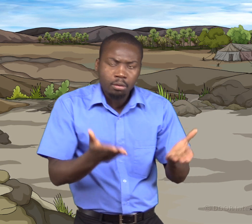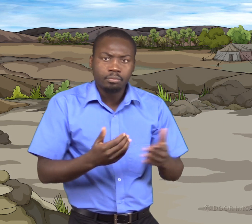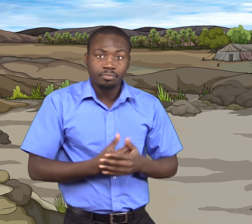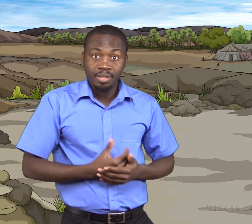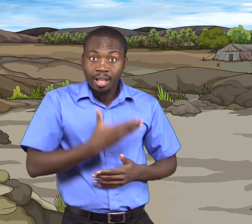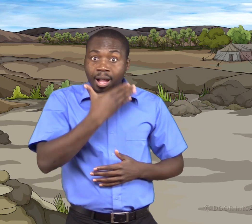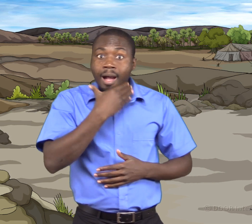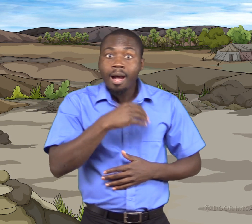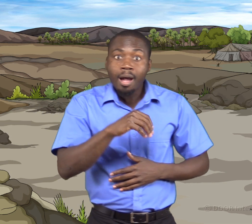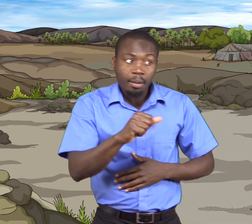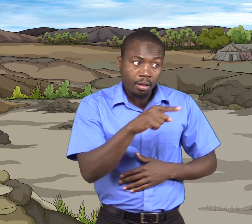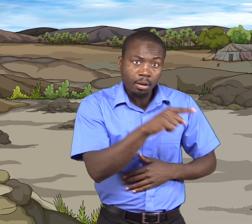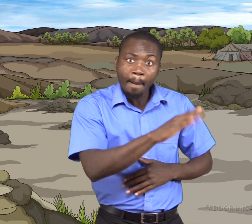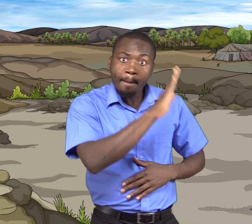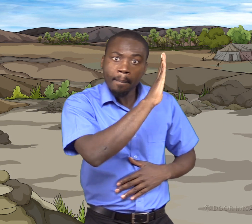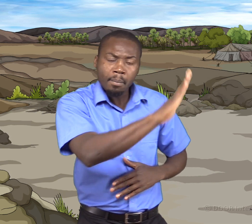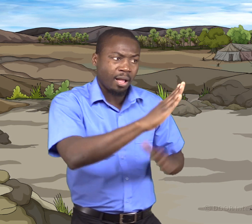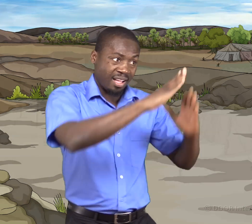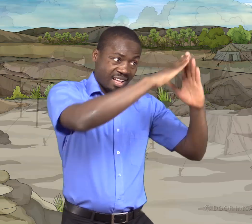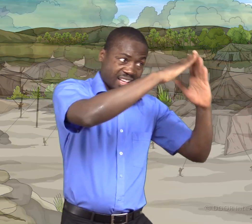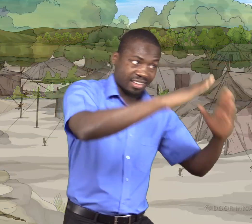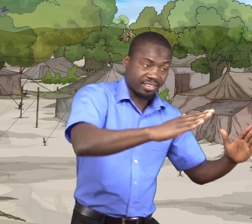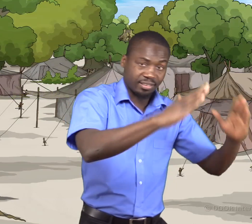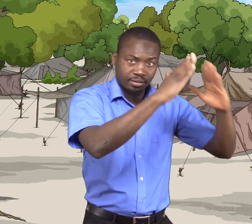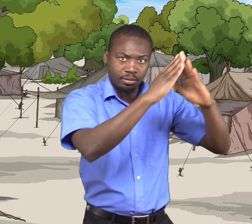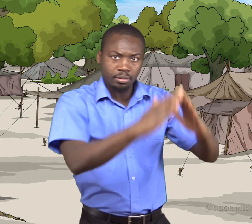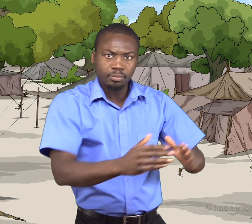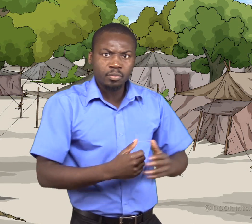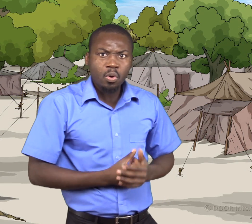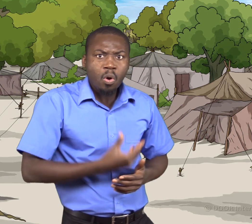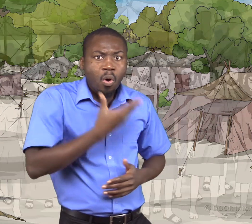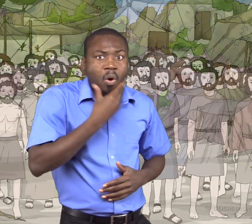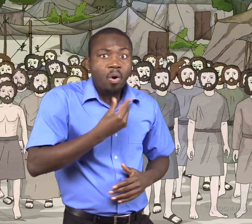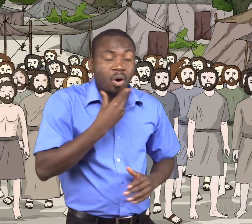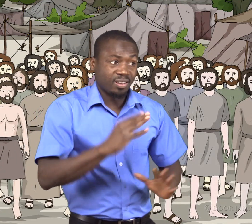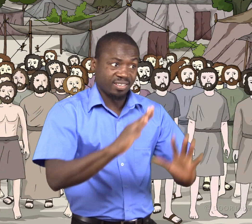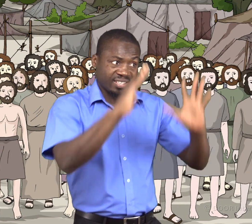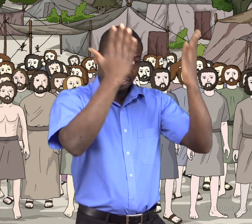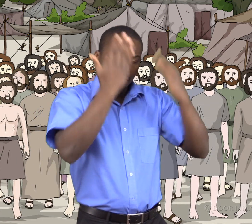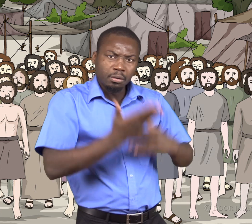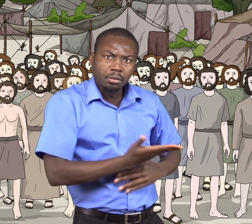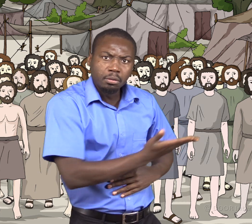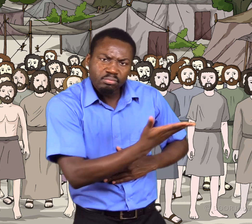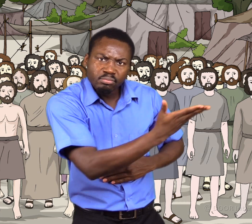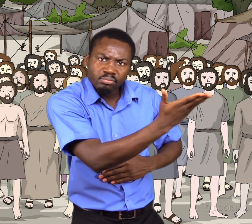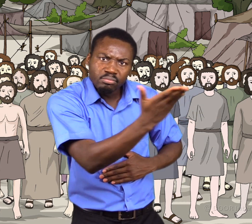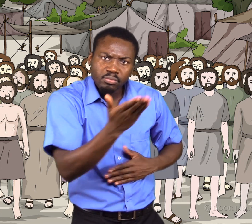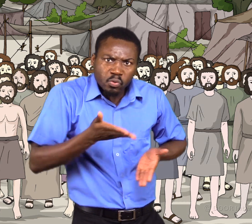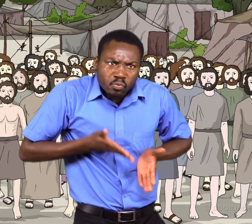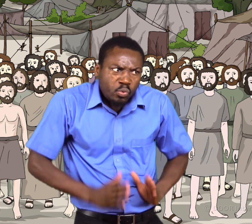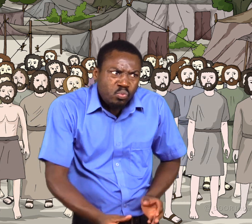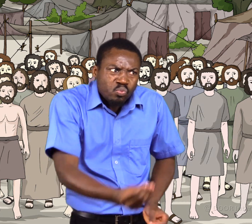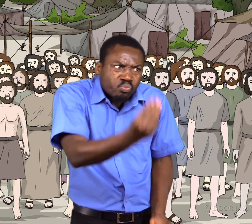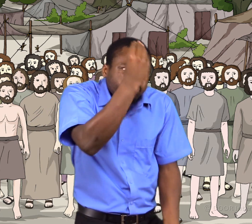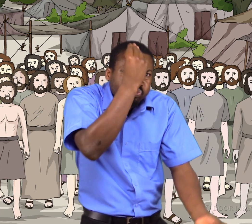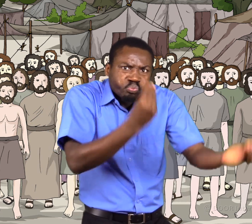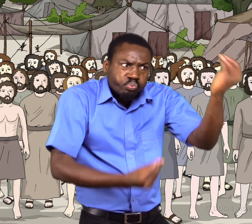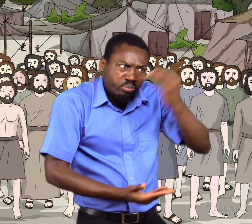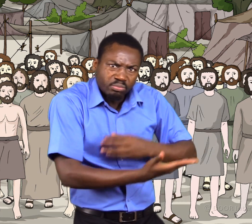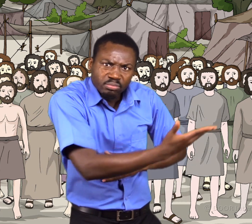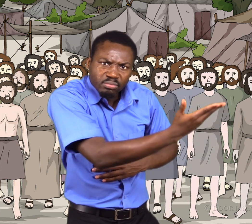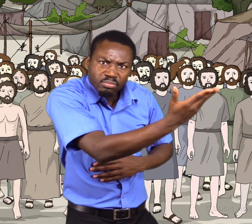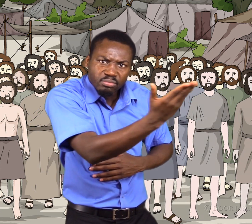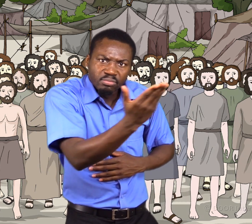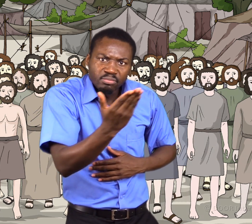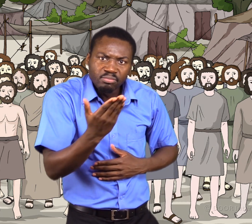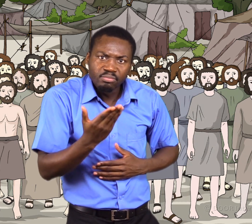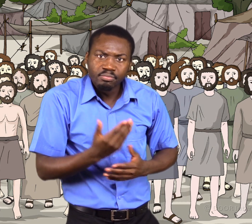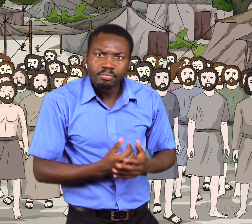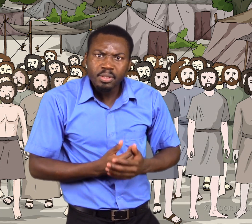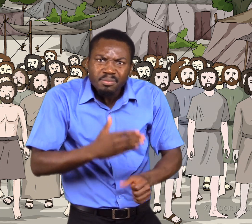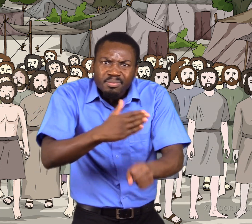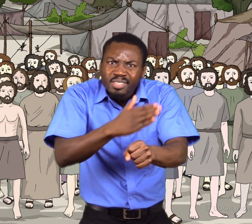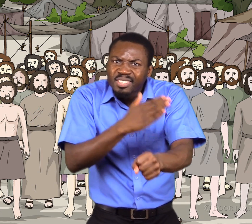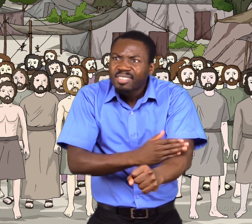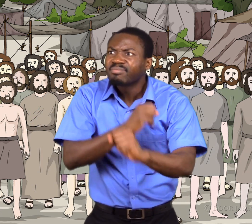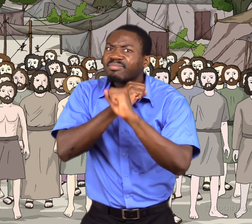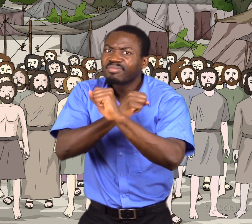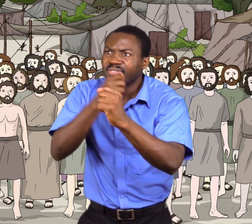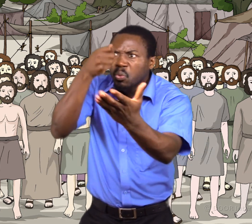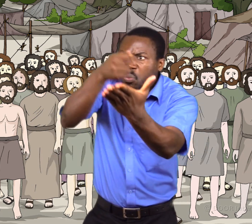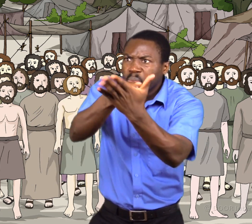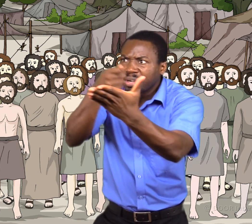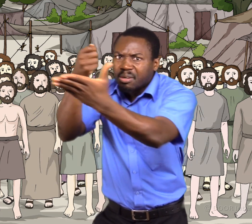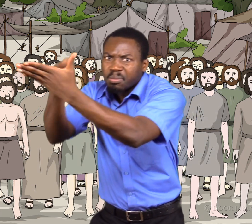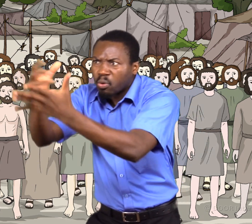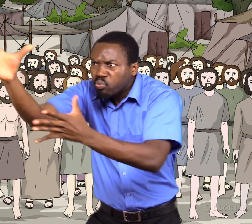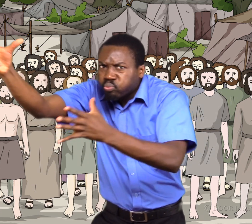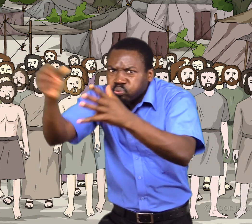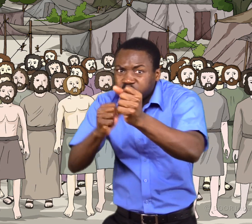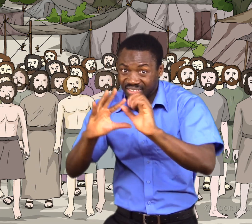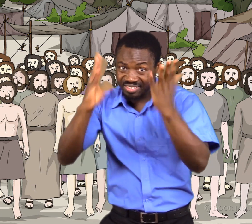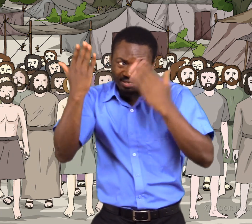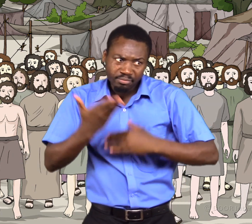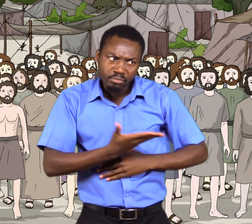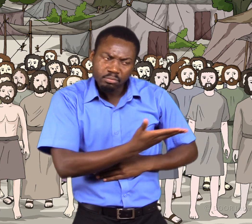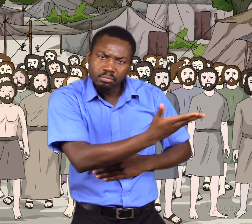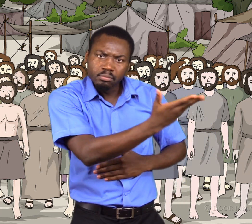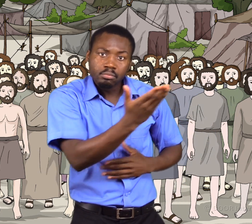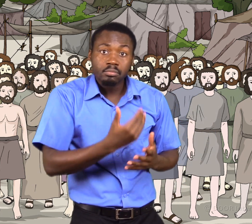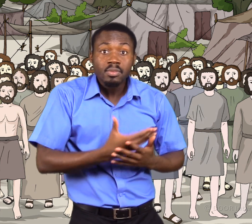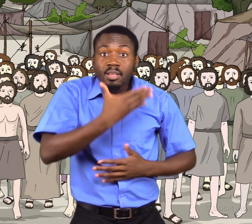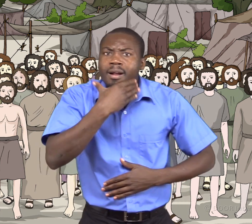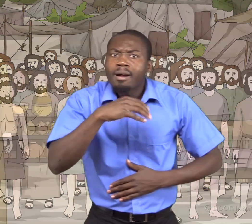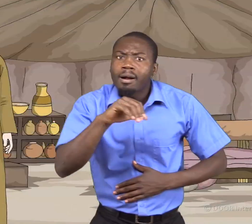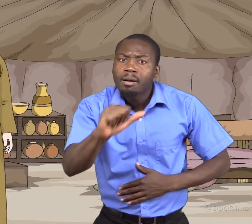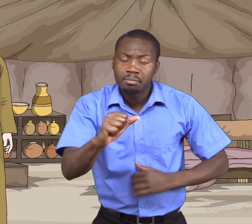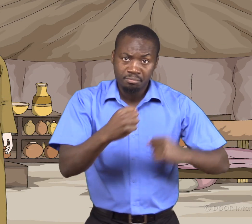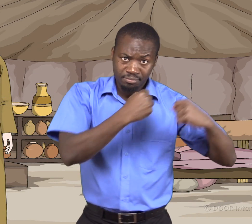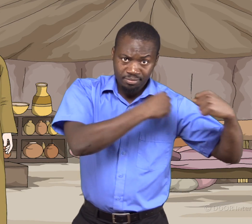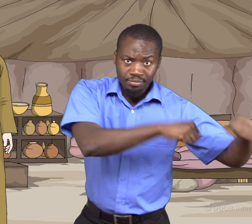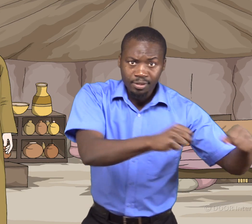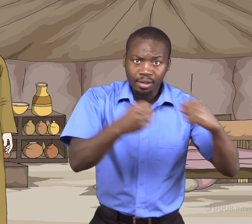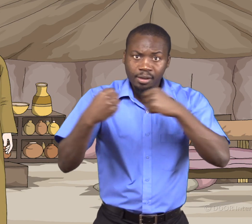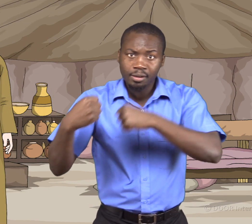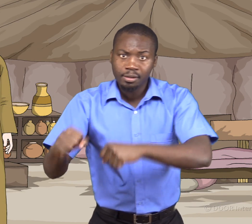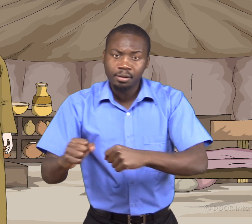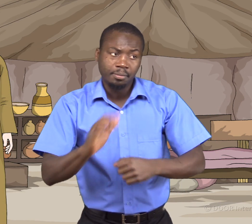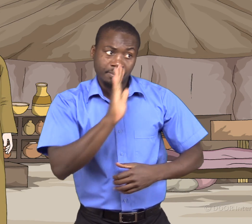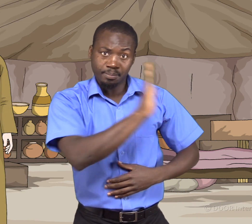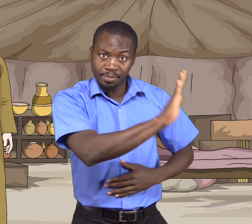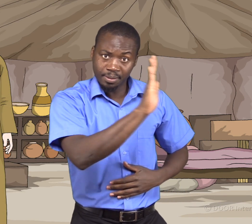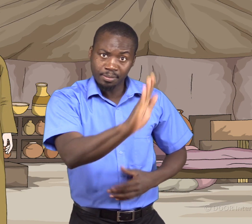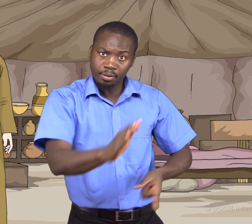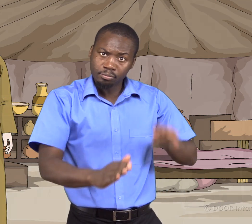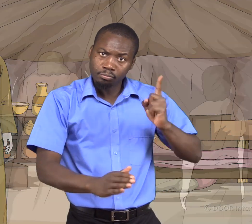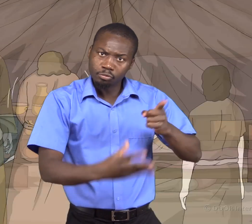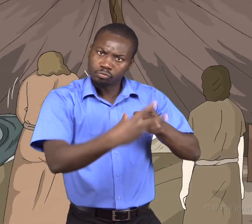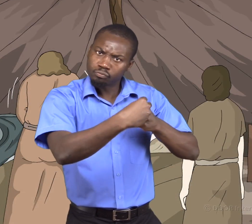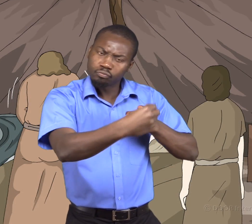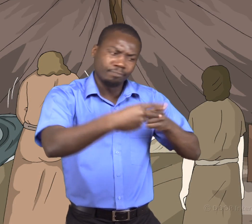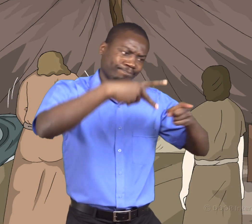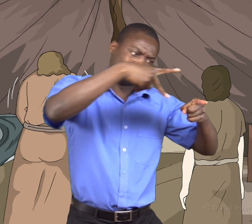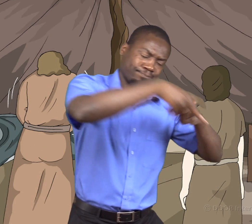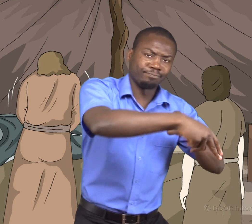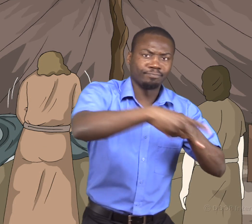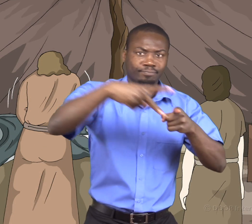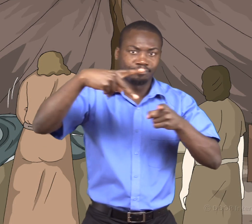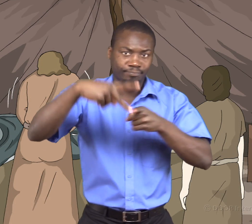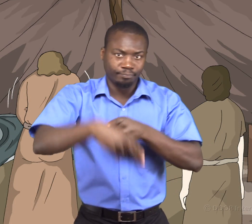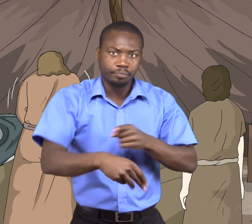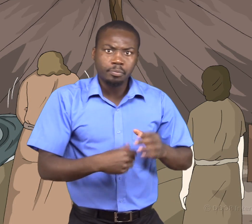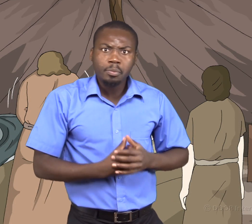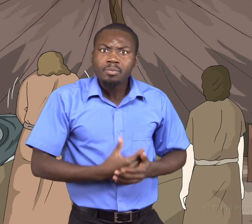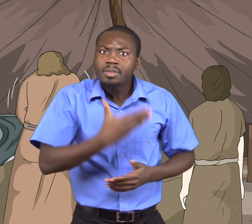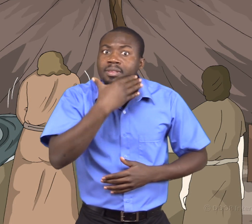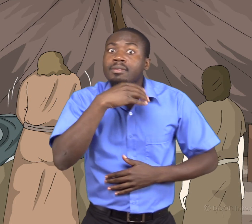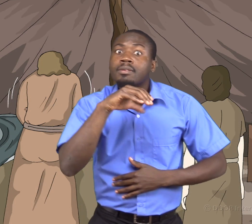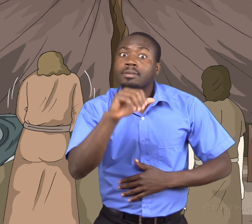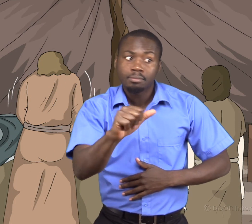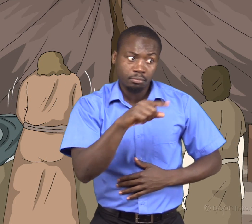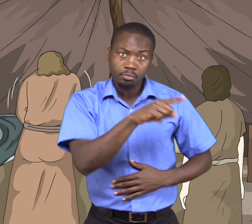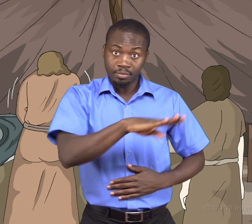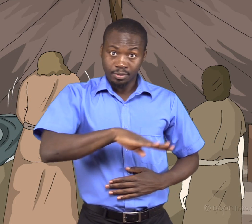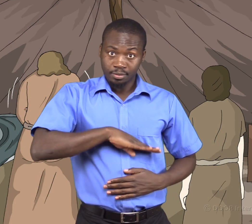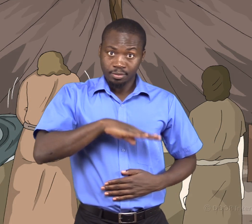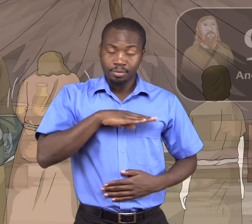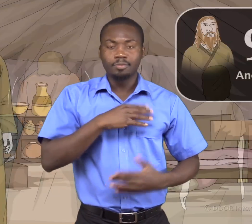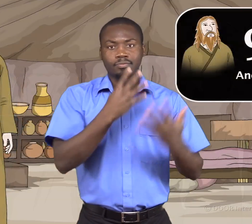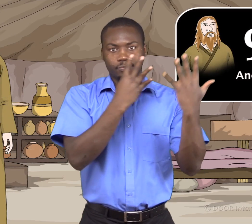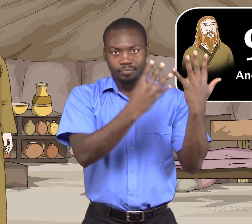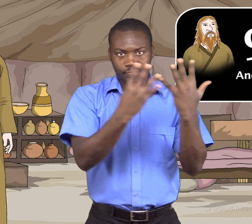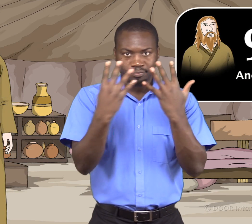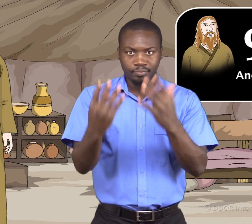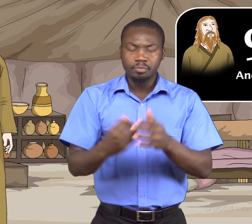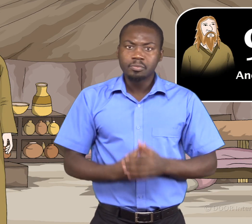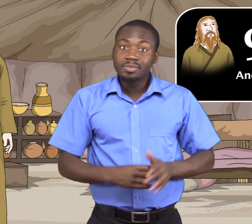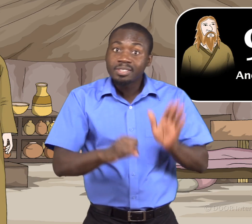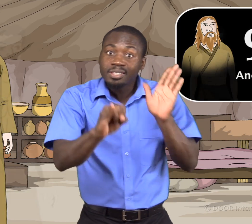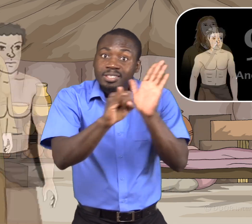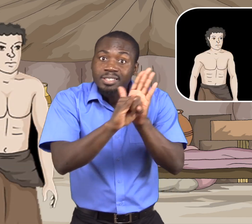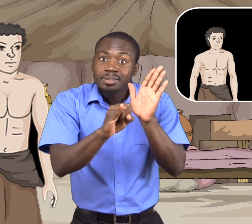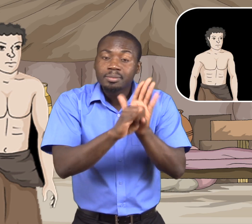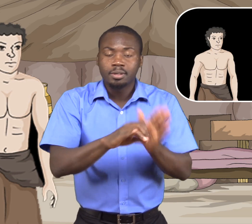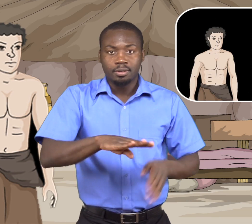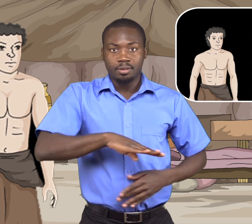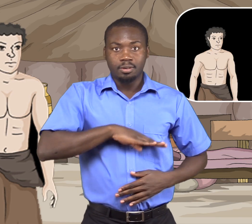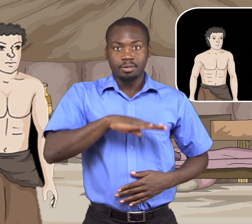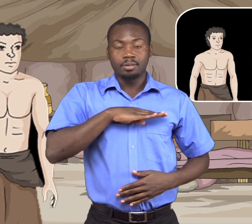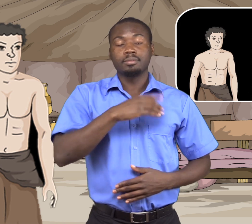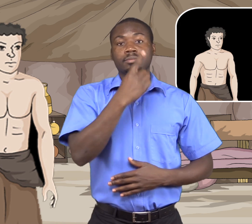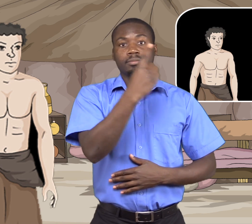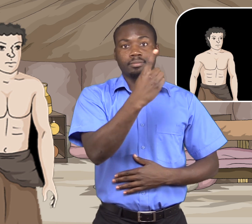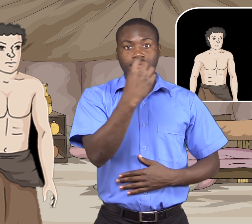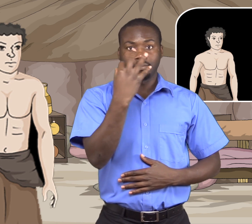On that very day Abraham took his son Ishmael and all those born in his household or purchased with his money—every male among the members of Abraham’s household—and he circumcised them, just as God had told him.